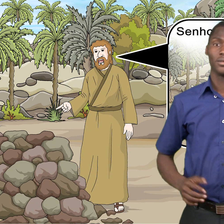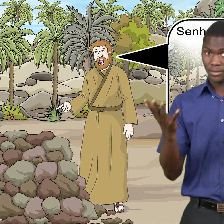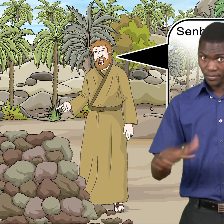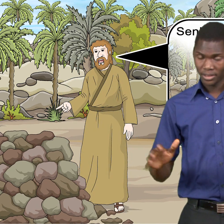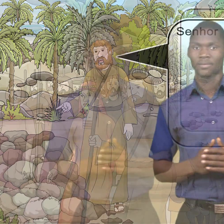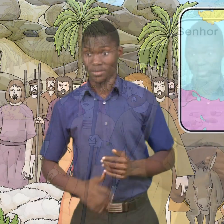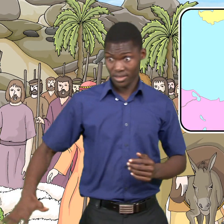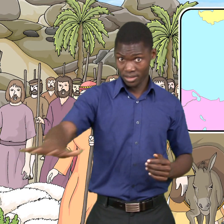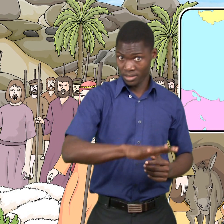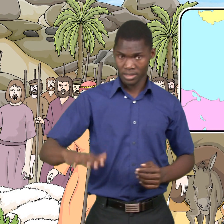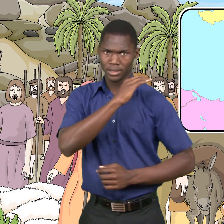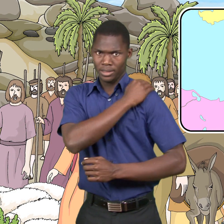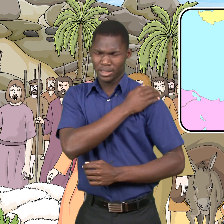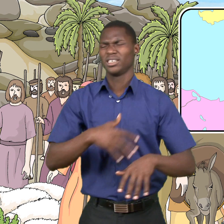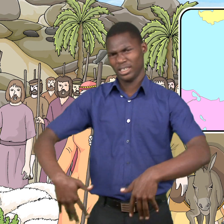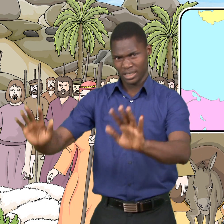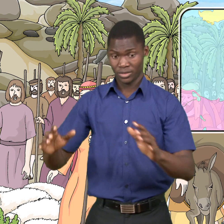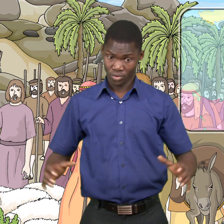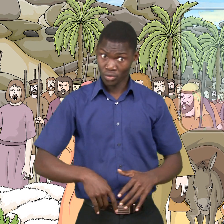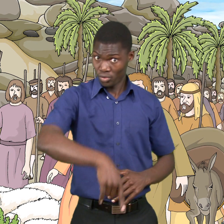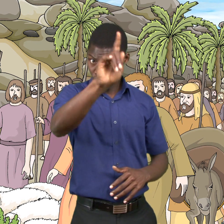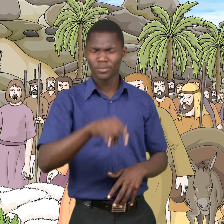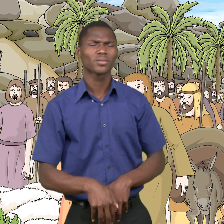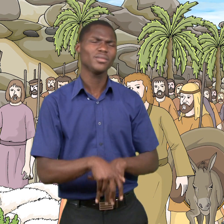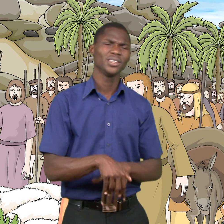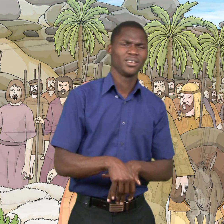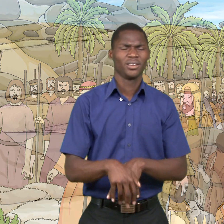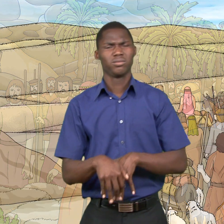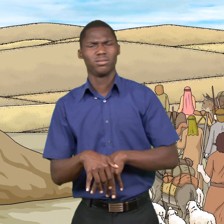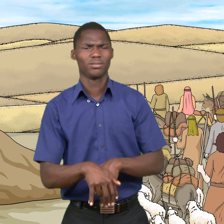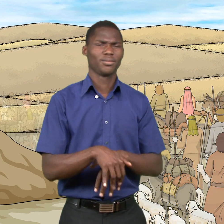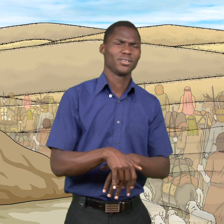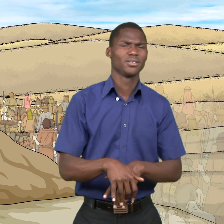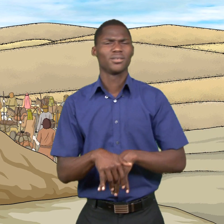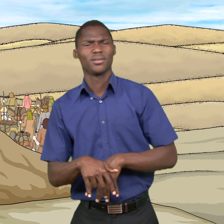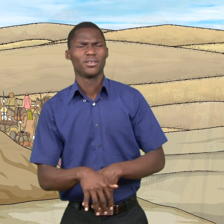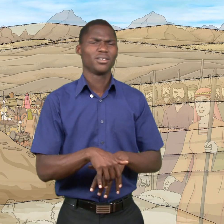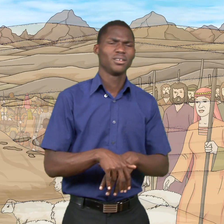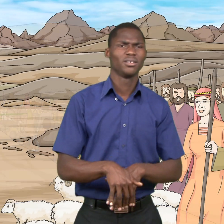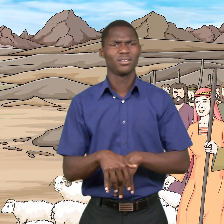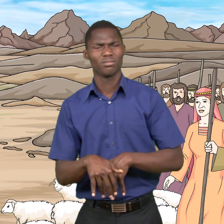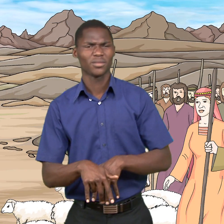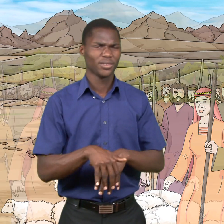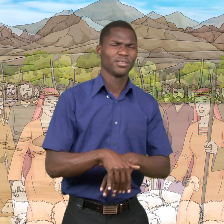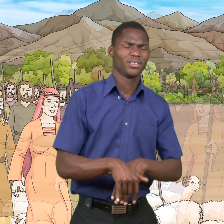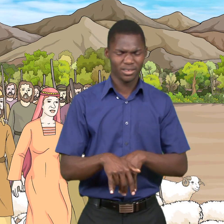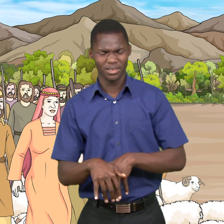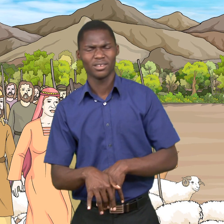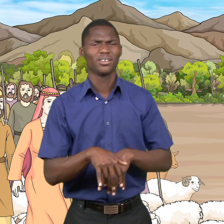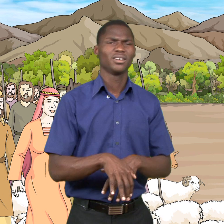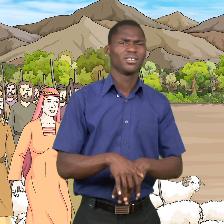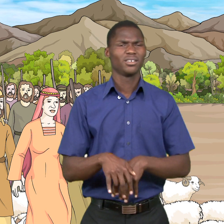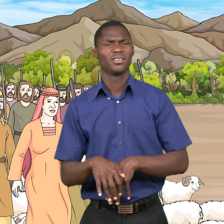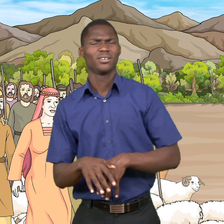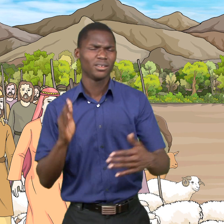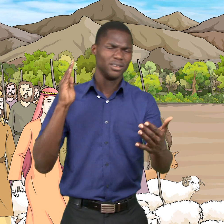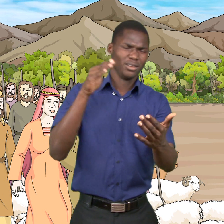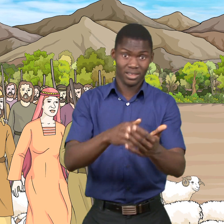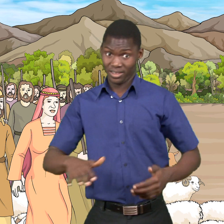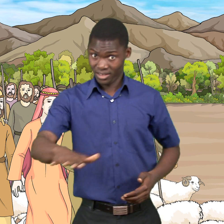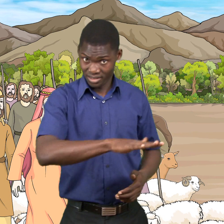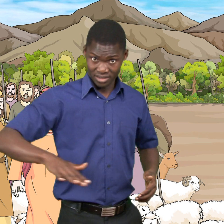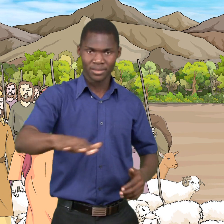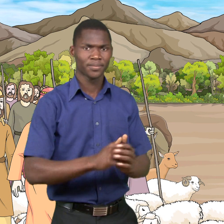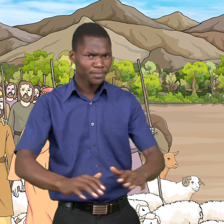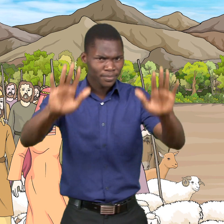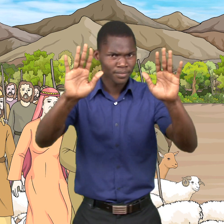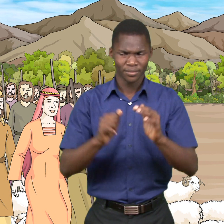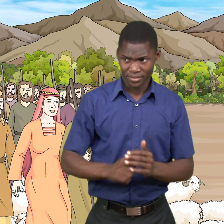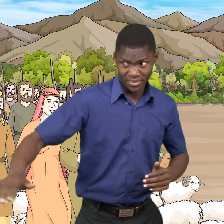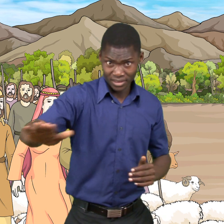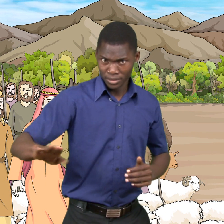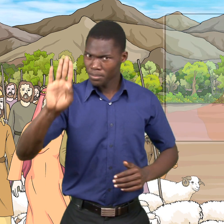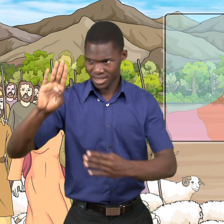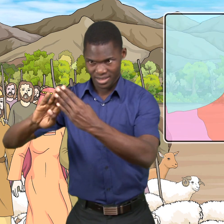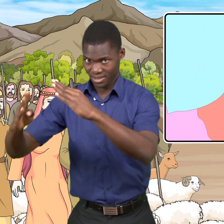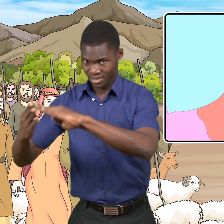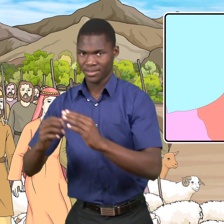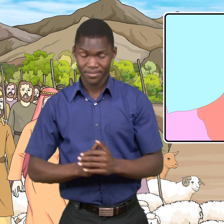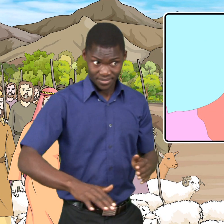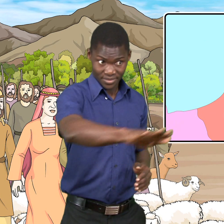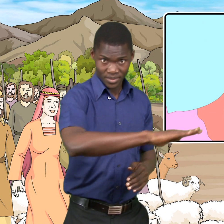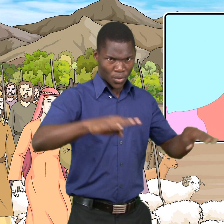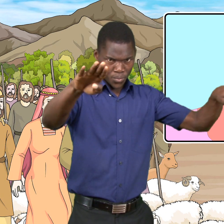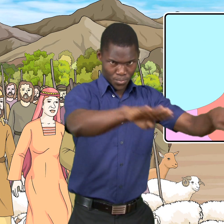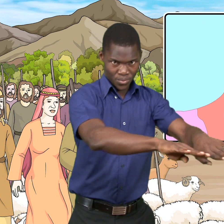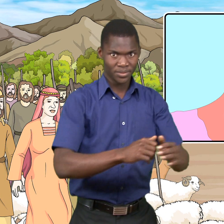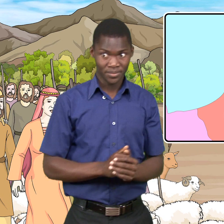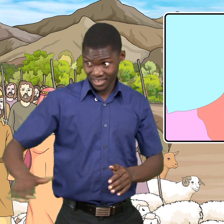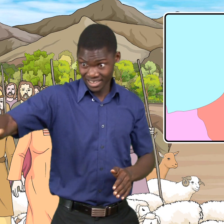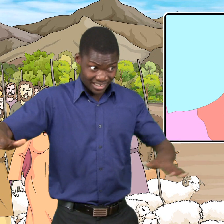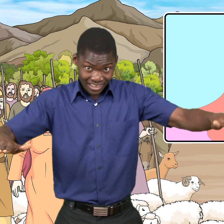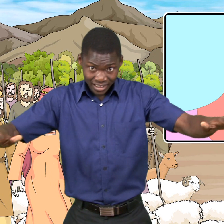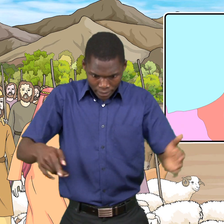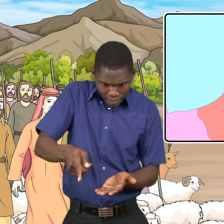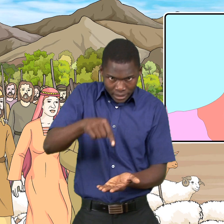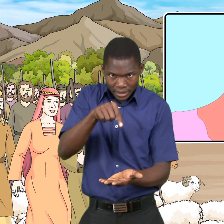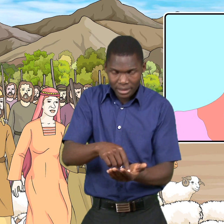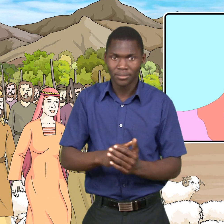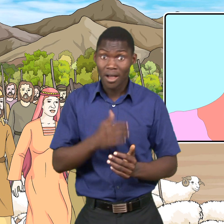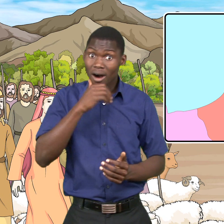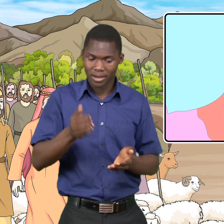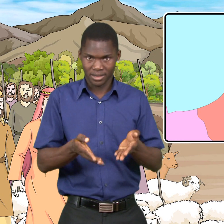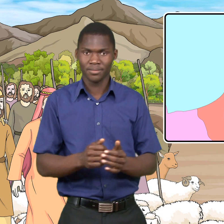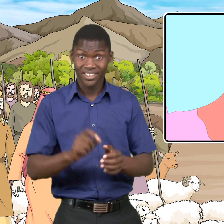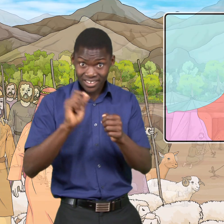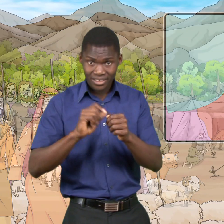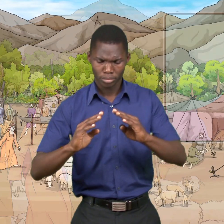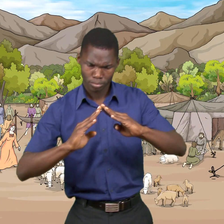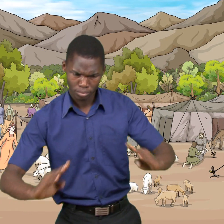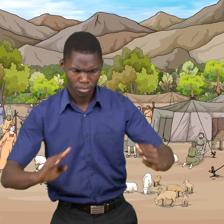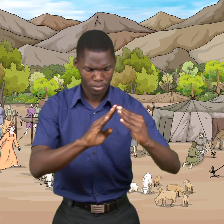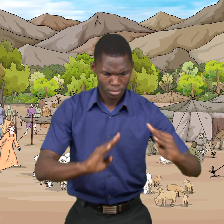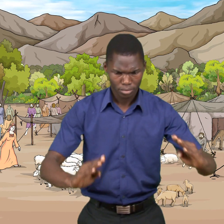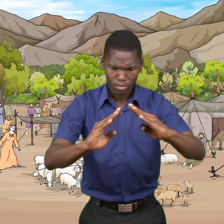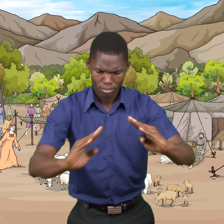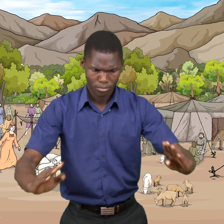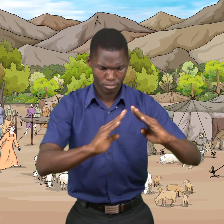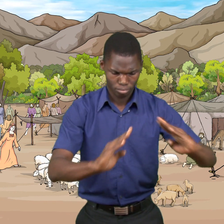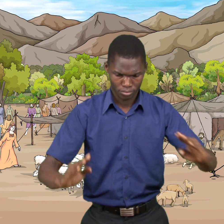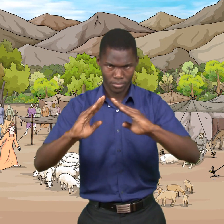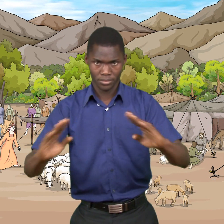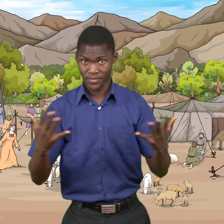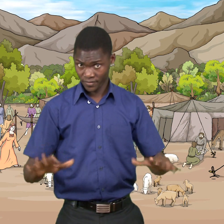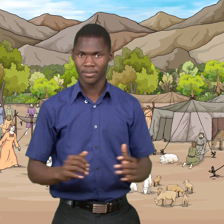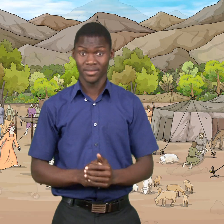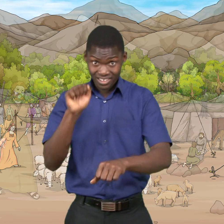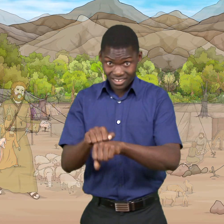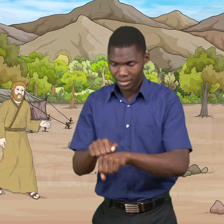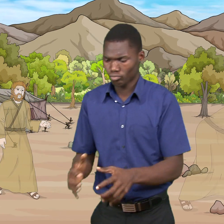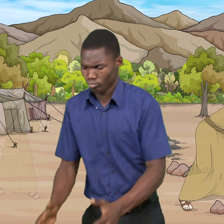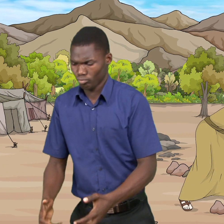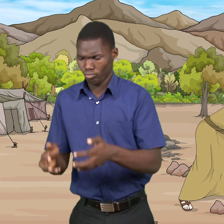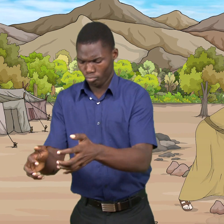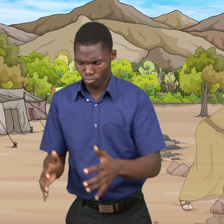From there Abram moved on to the hill country east of Bethel and pitched his tent, with Bethel to the west and Ai to the east.